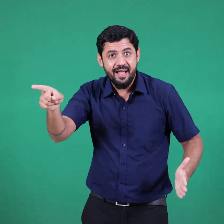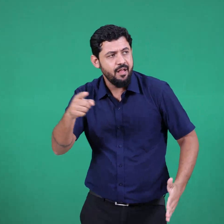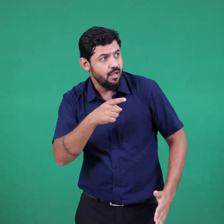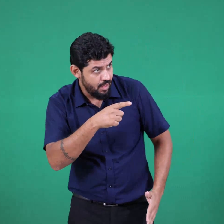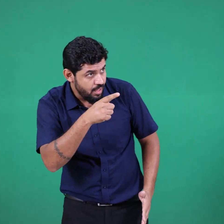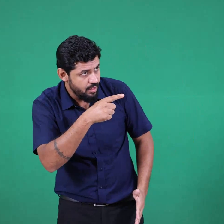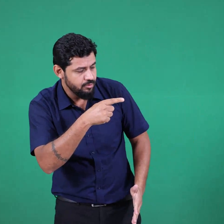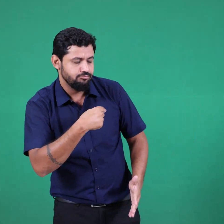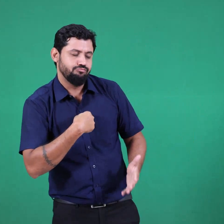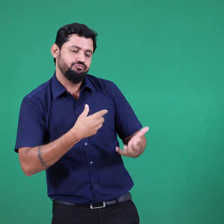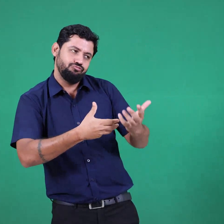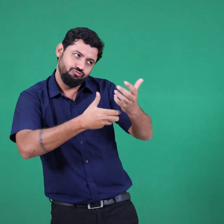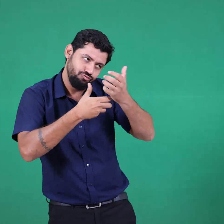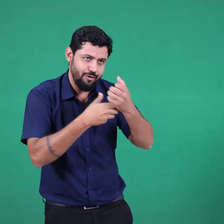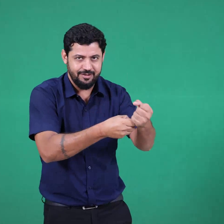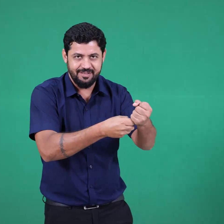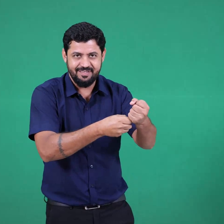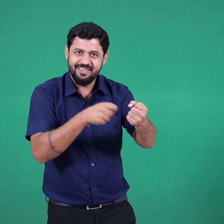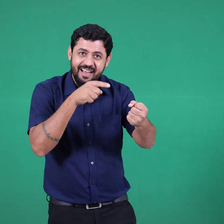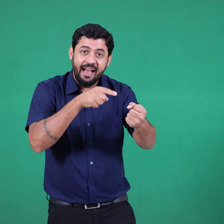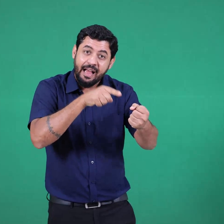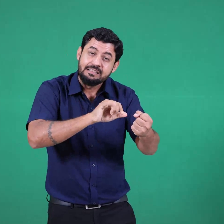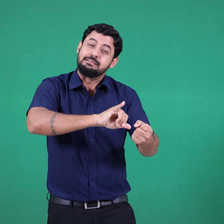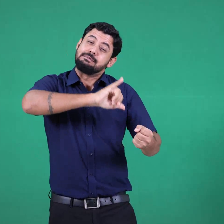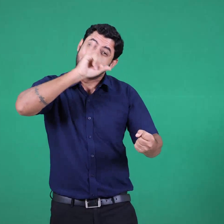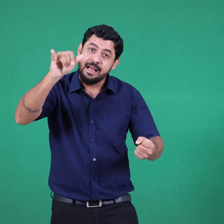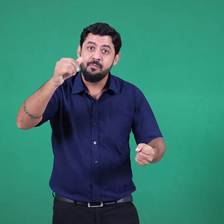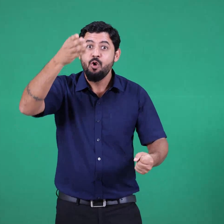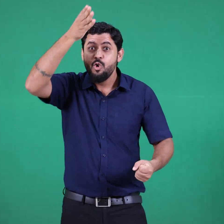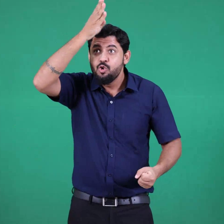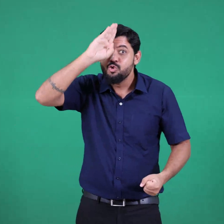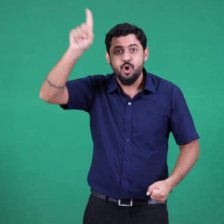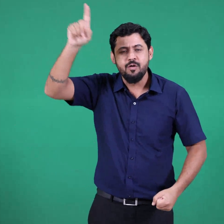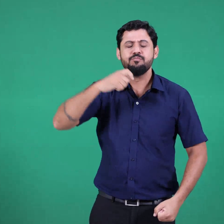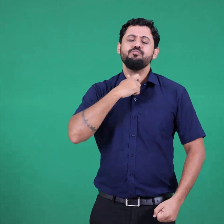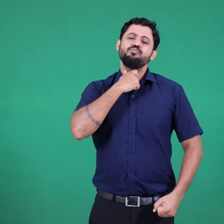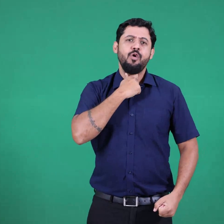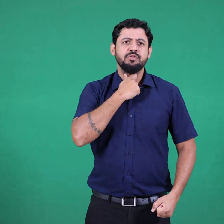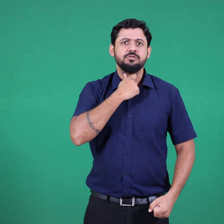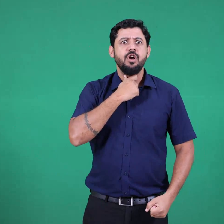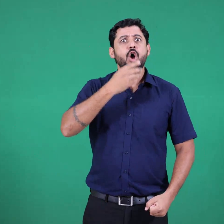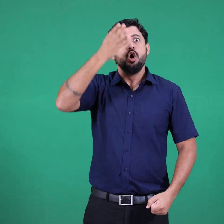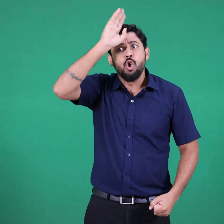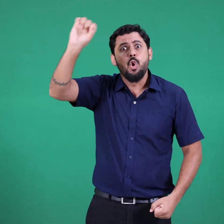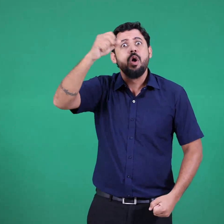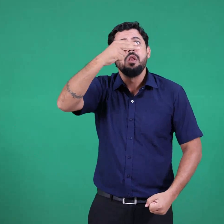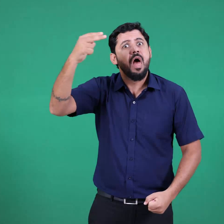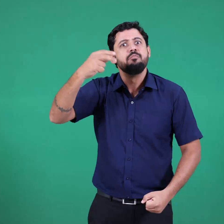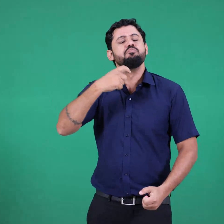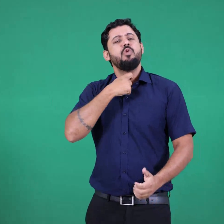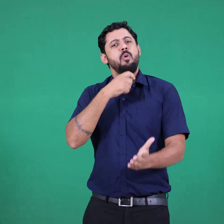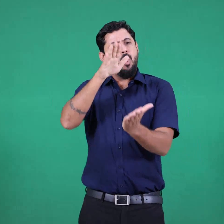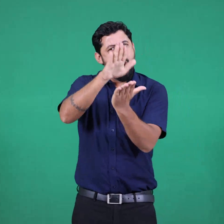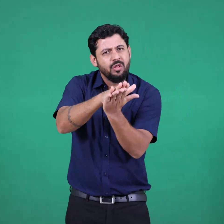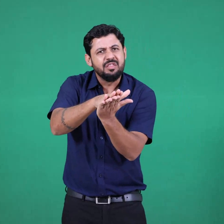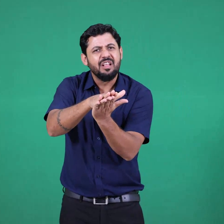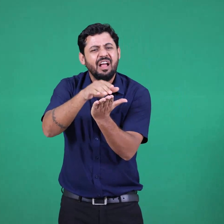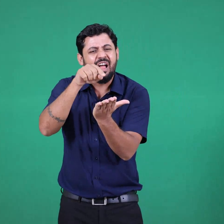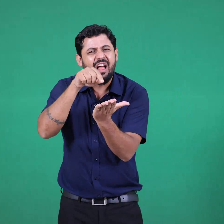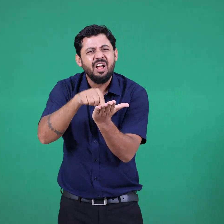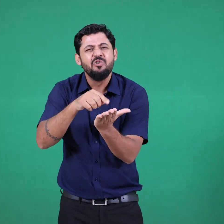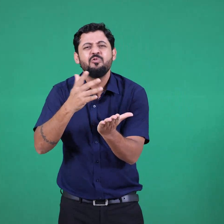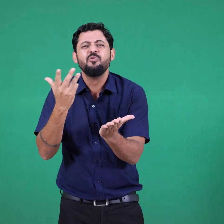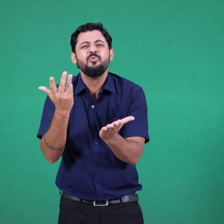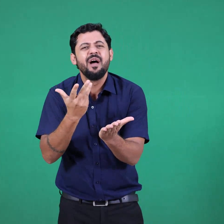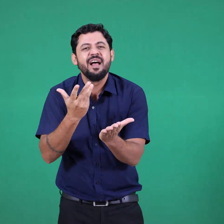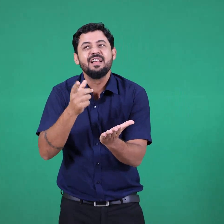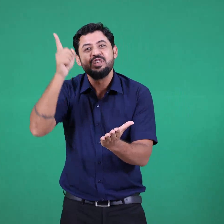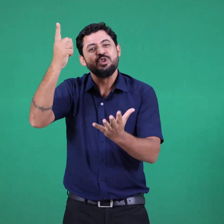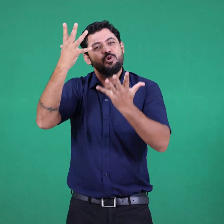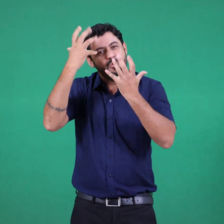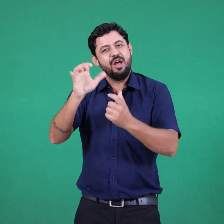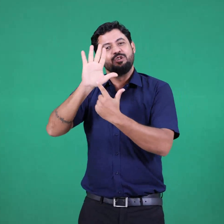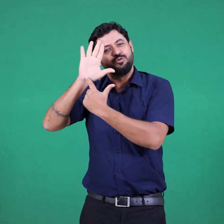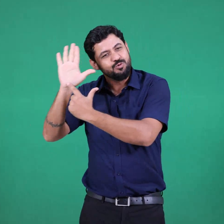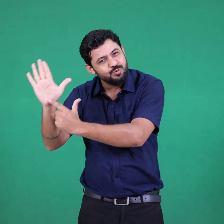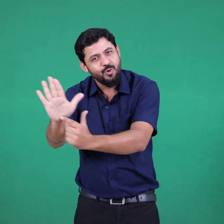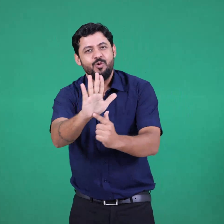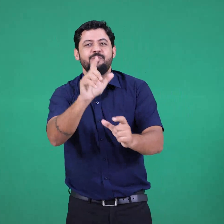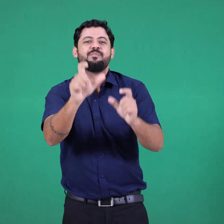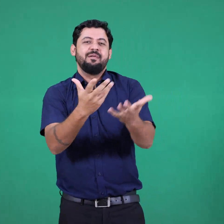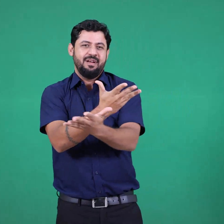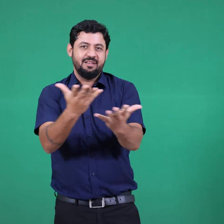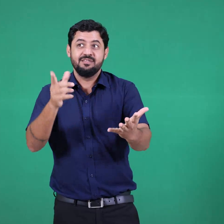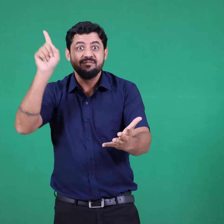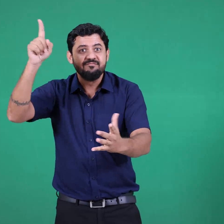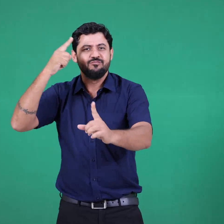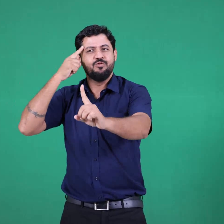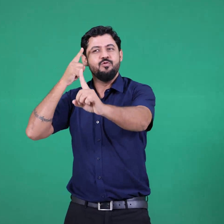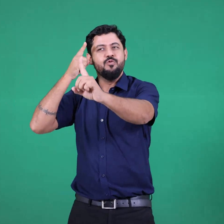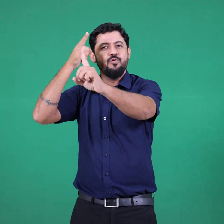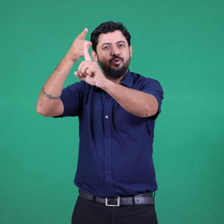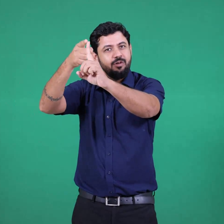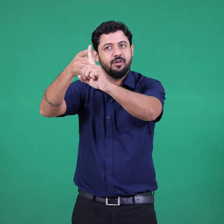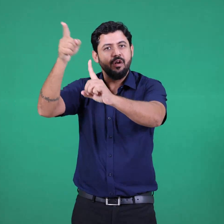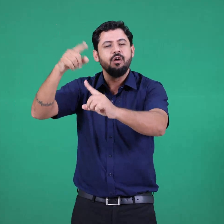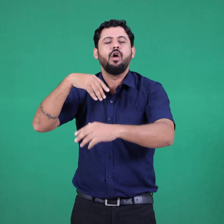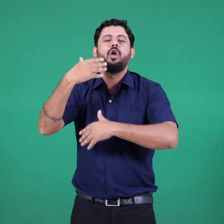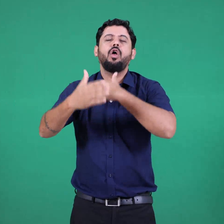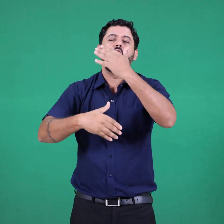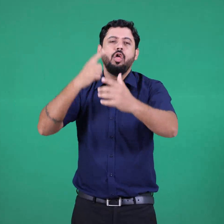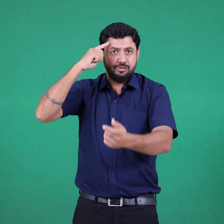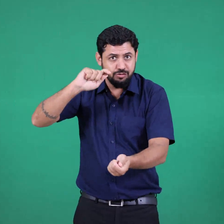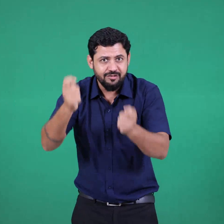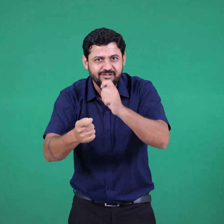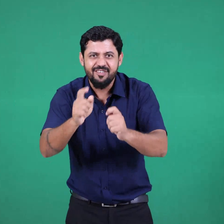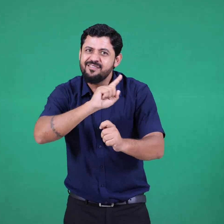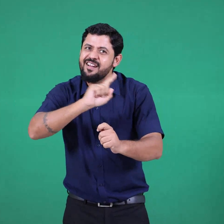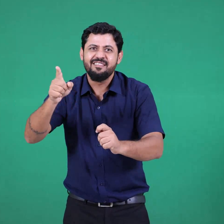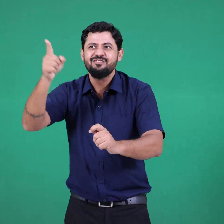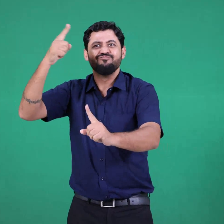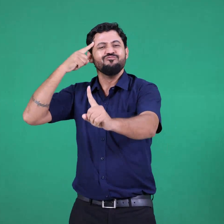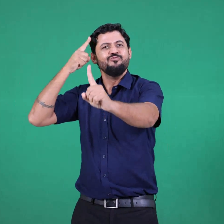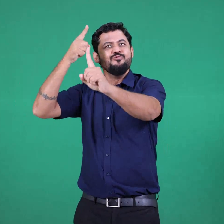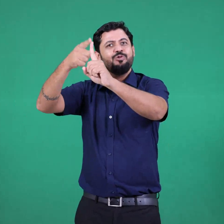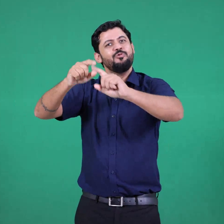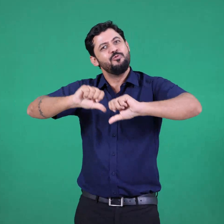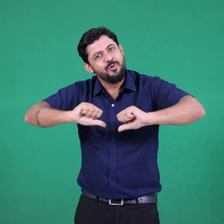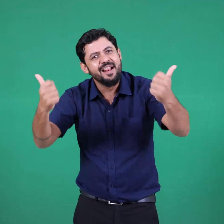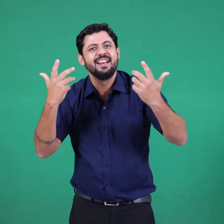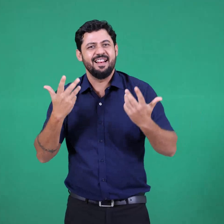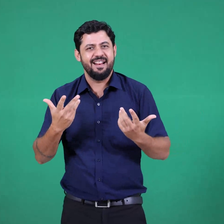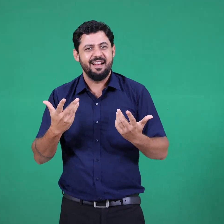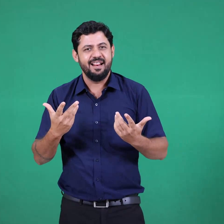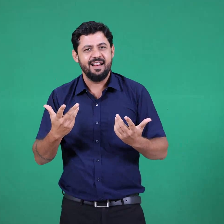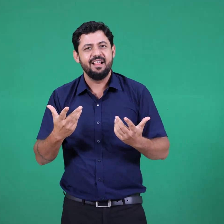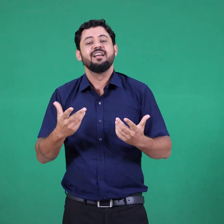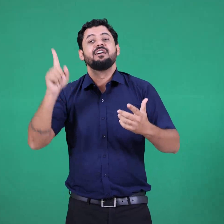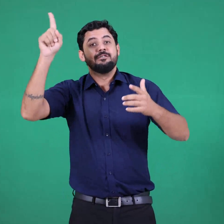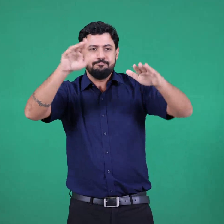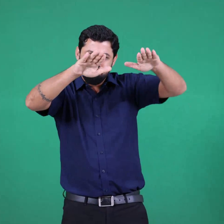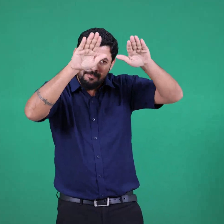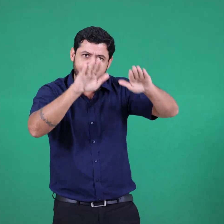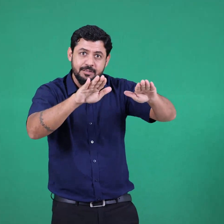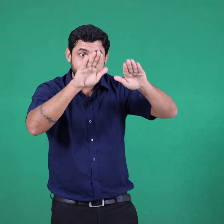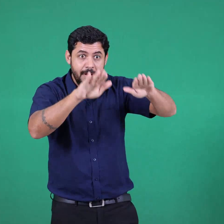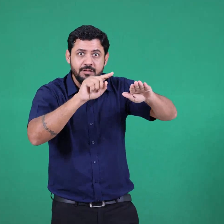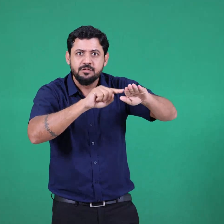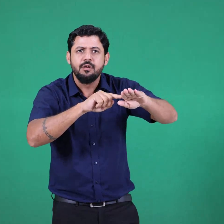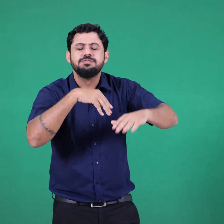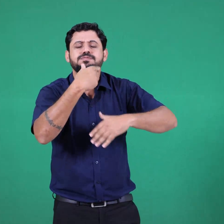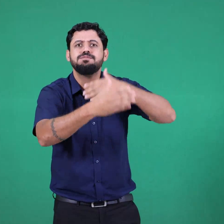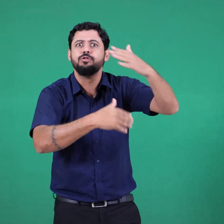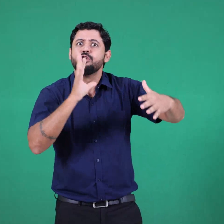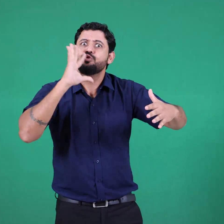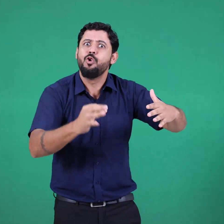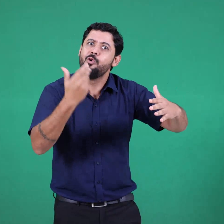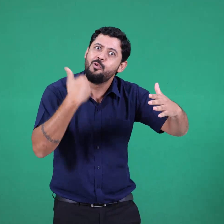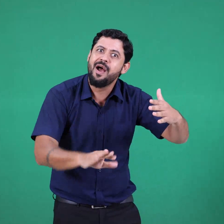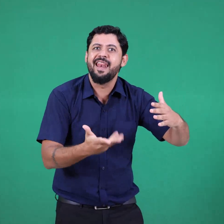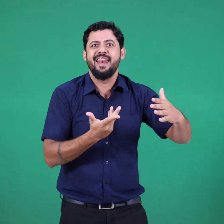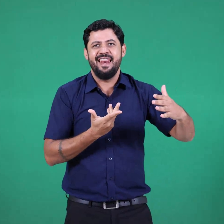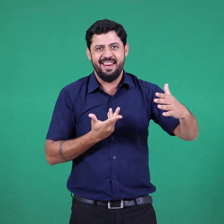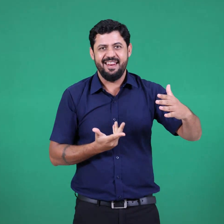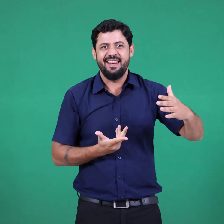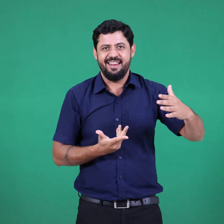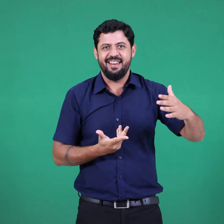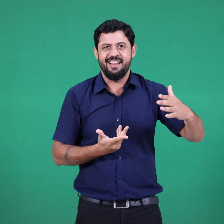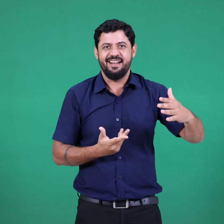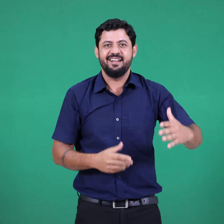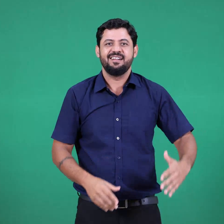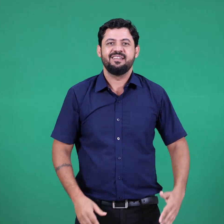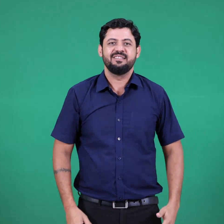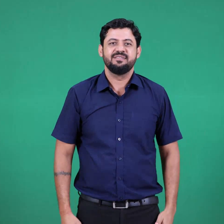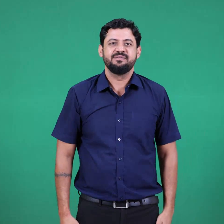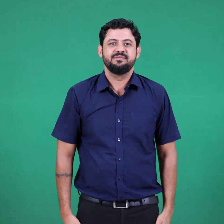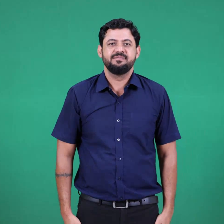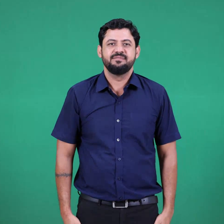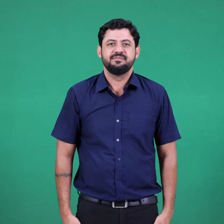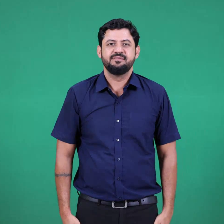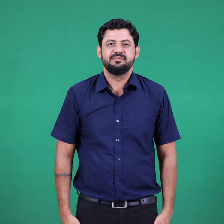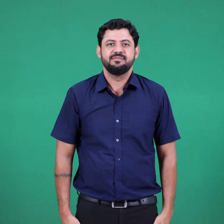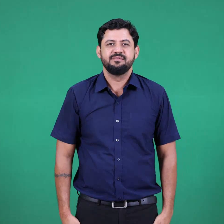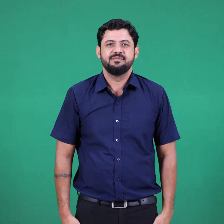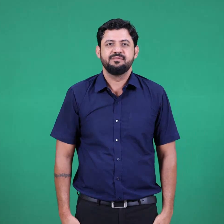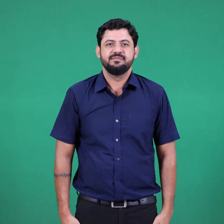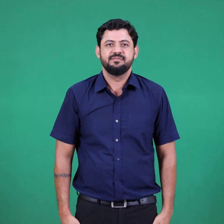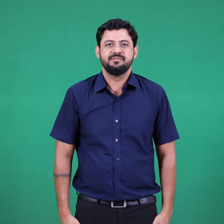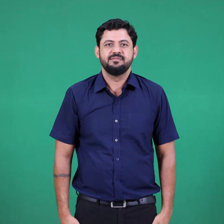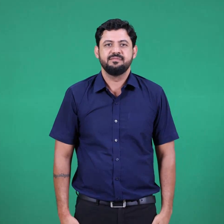So when God wanted to make the unchanging nature of His purpose very clear to the heirs of the promise, He guaranteed it with an oath.